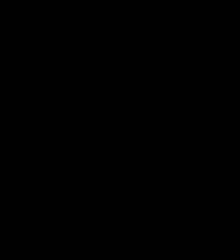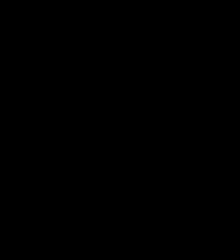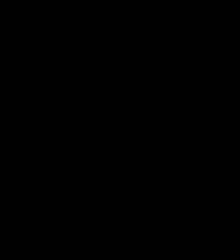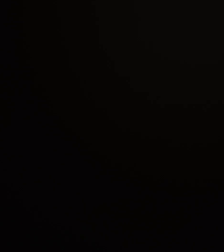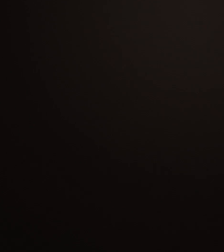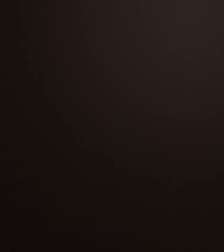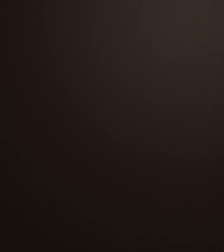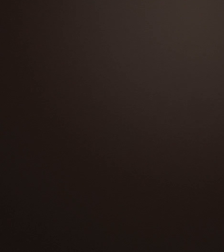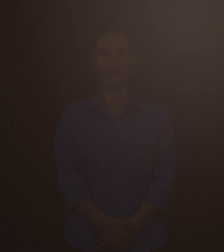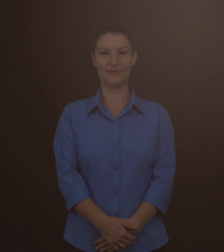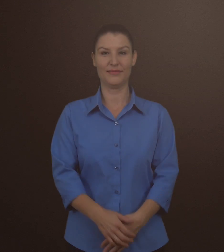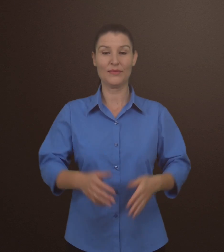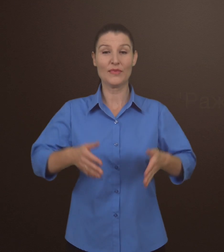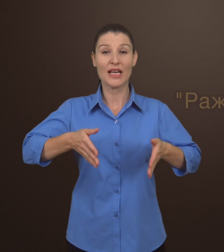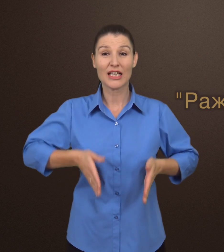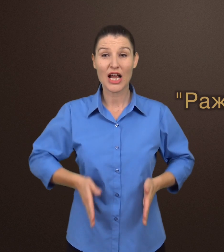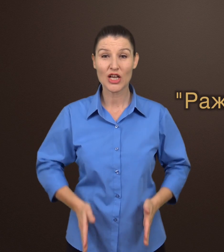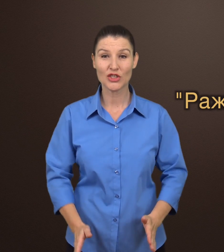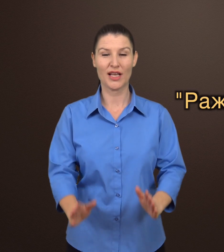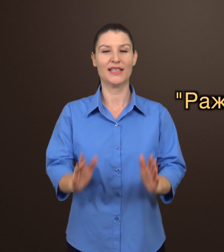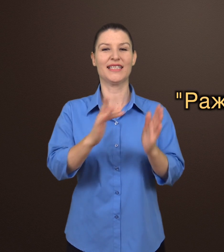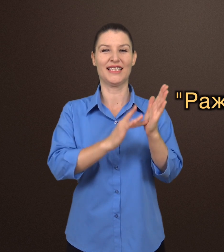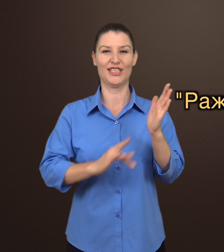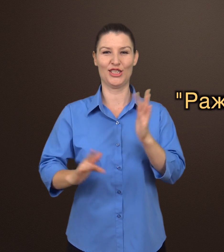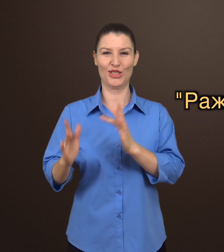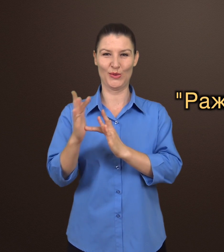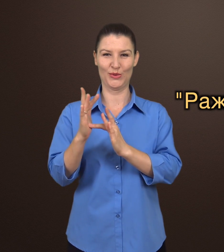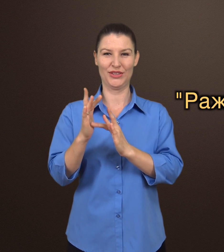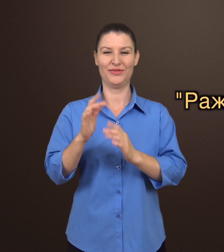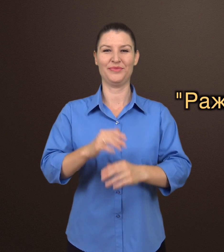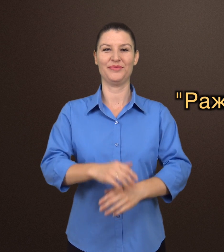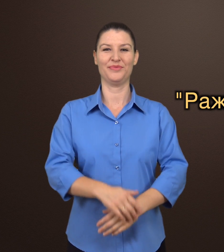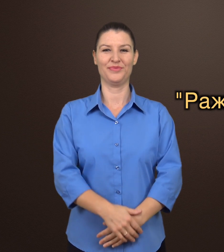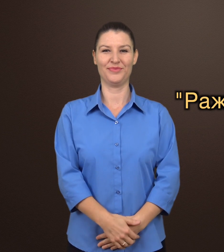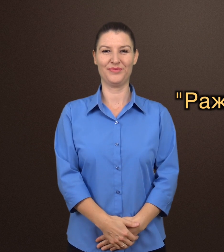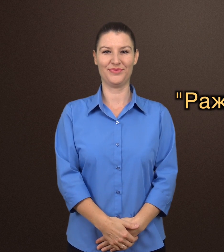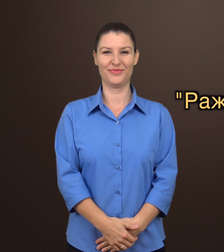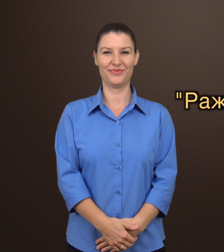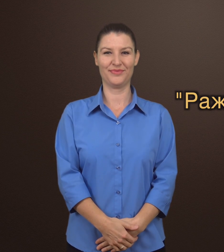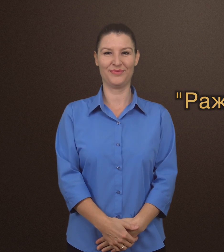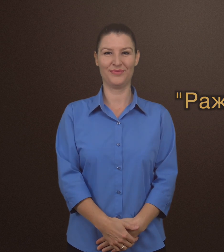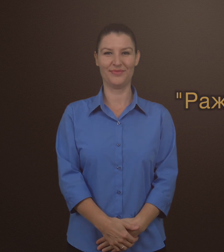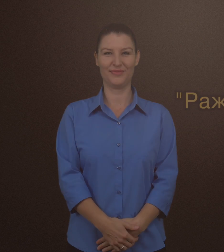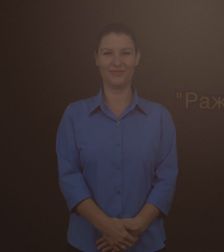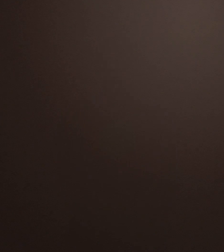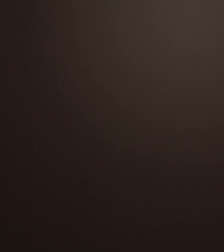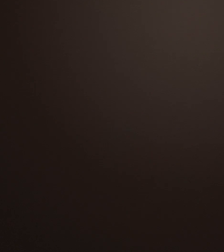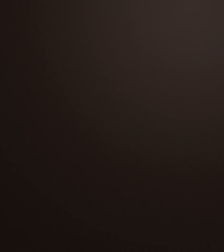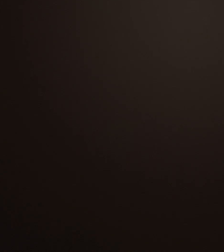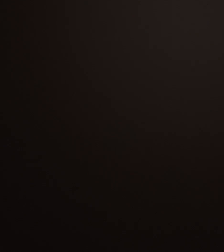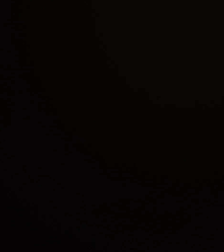Jesus is born